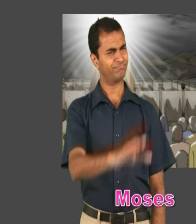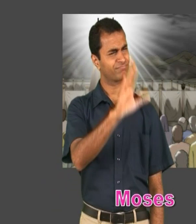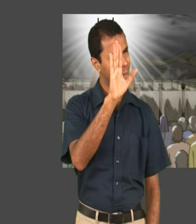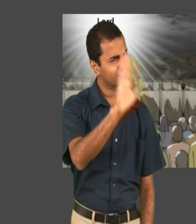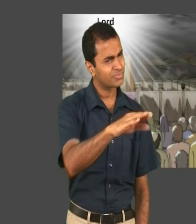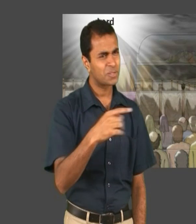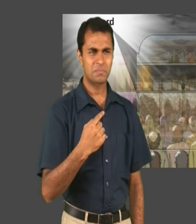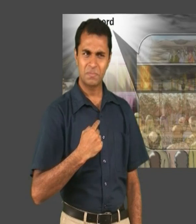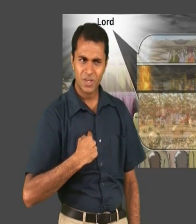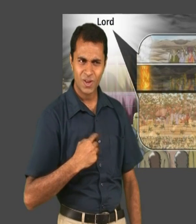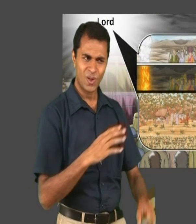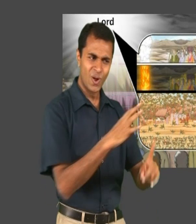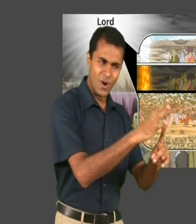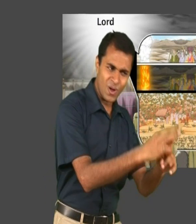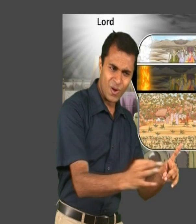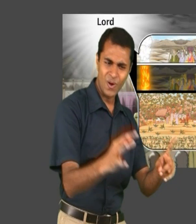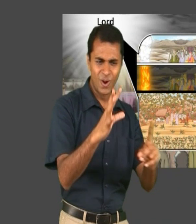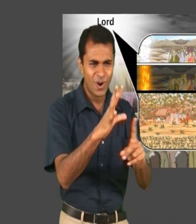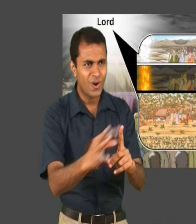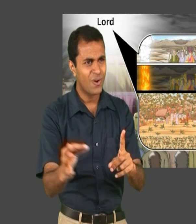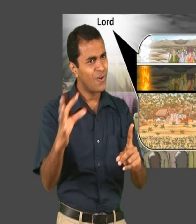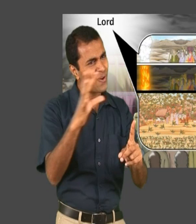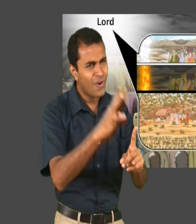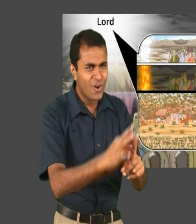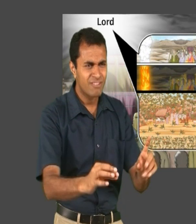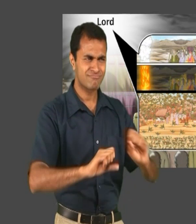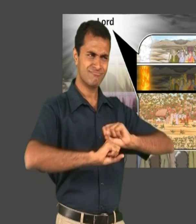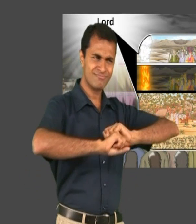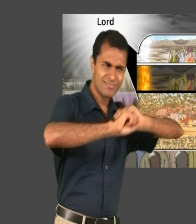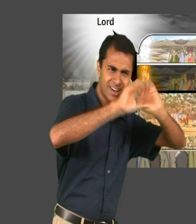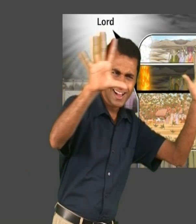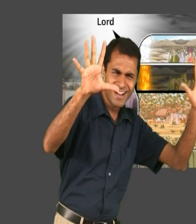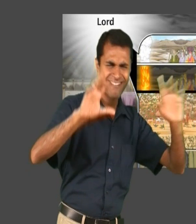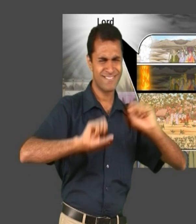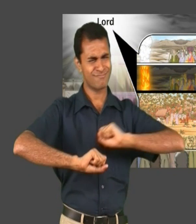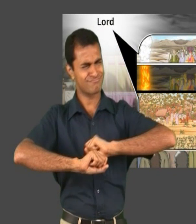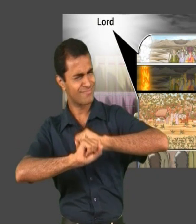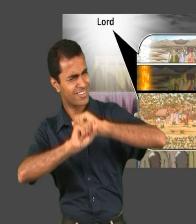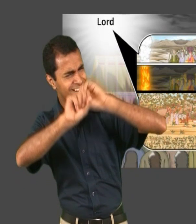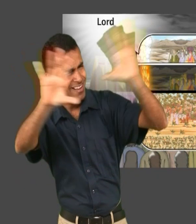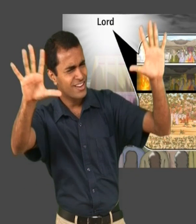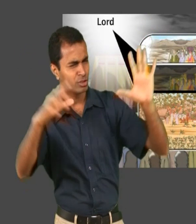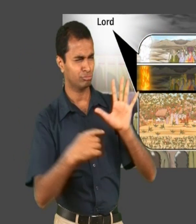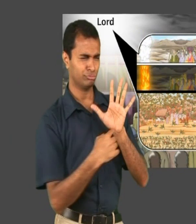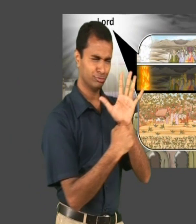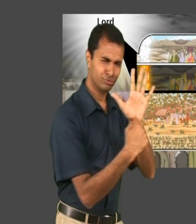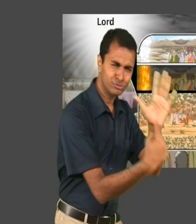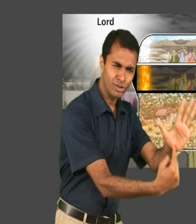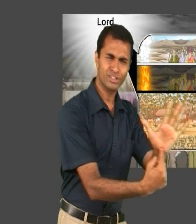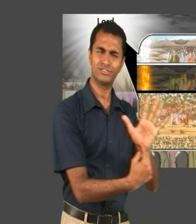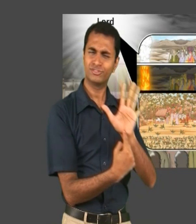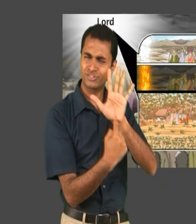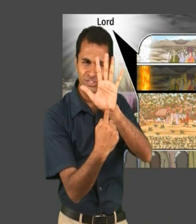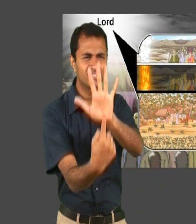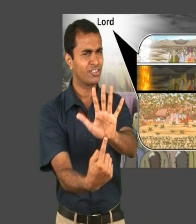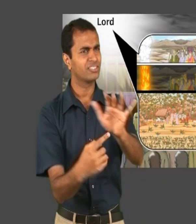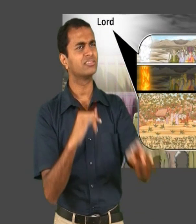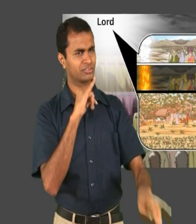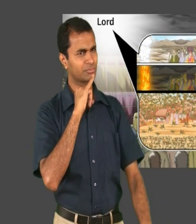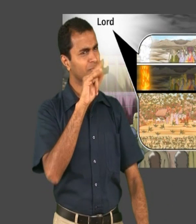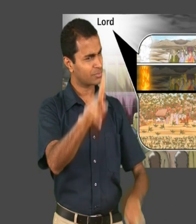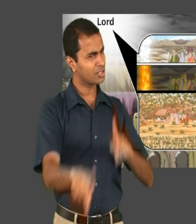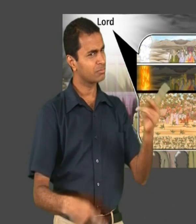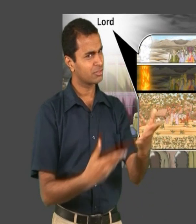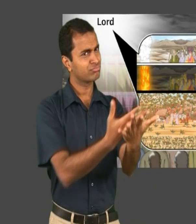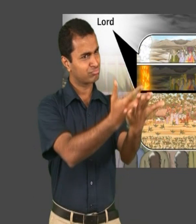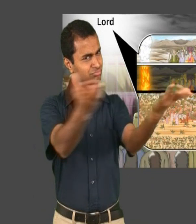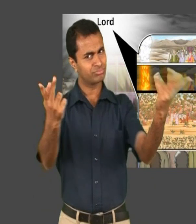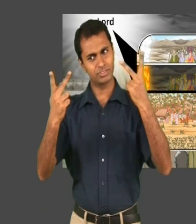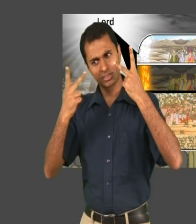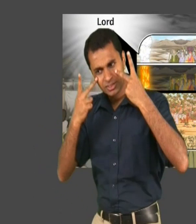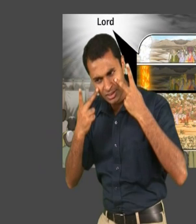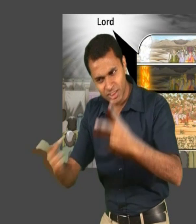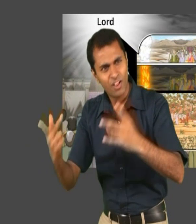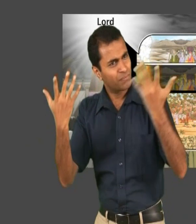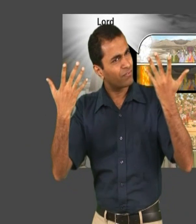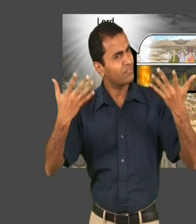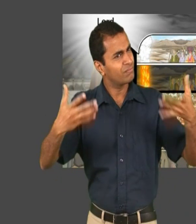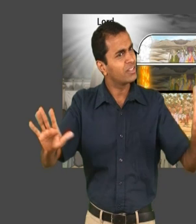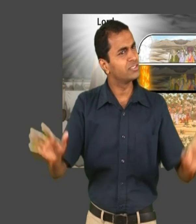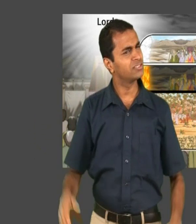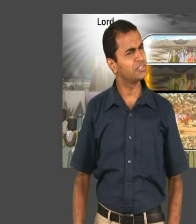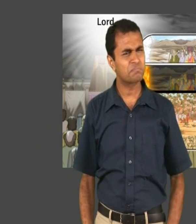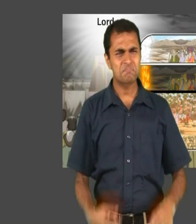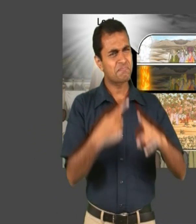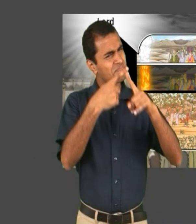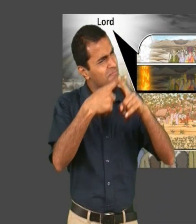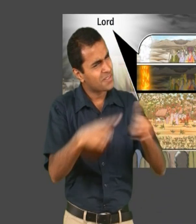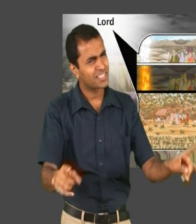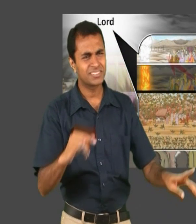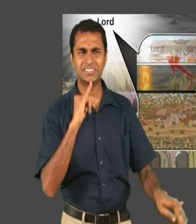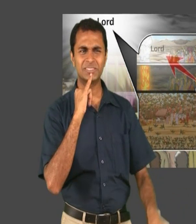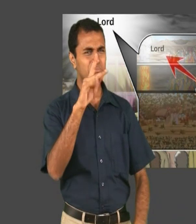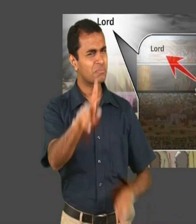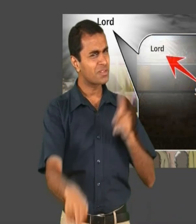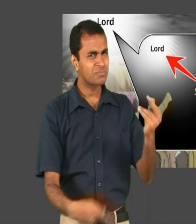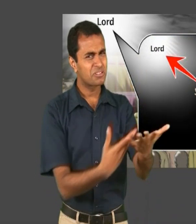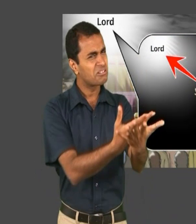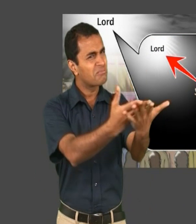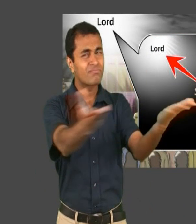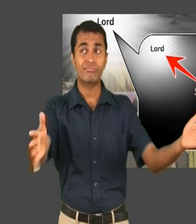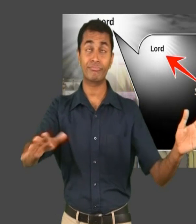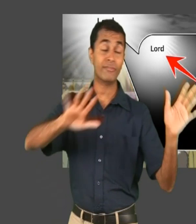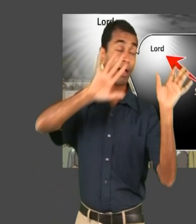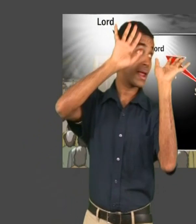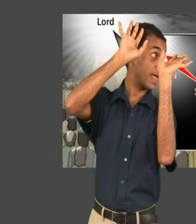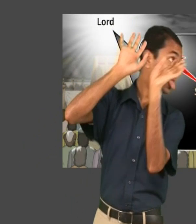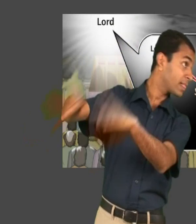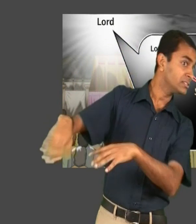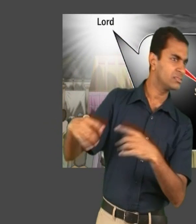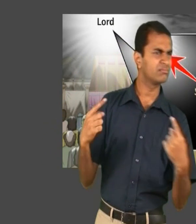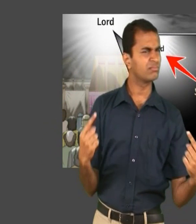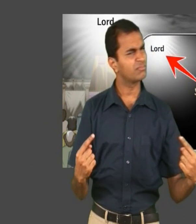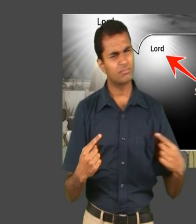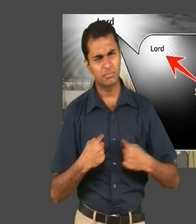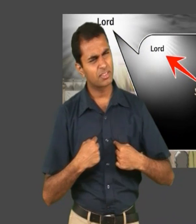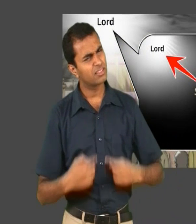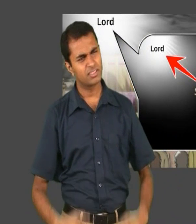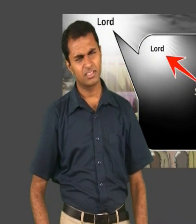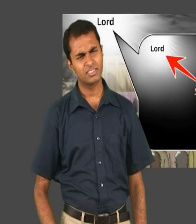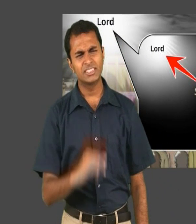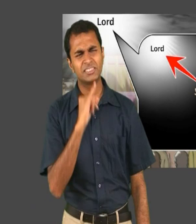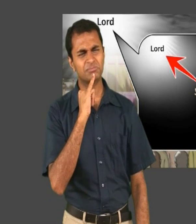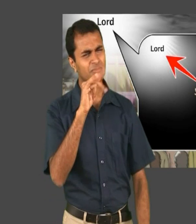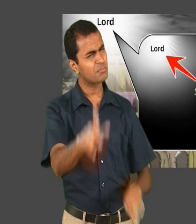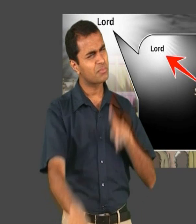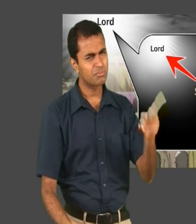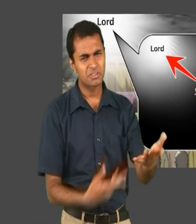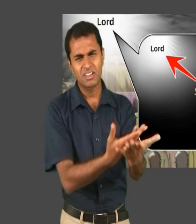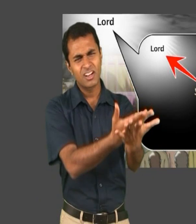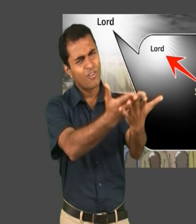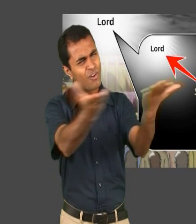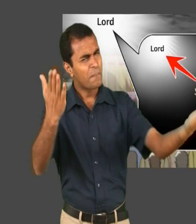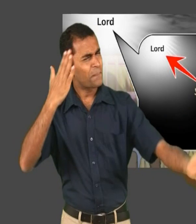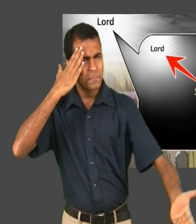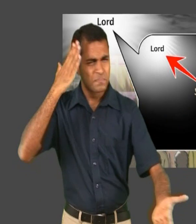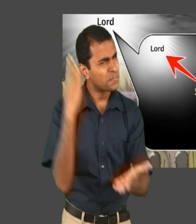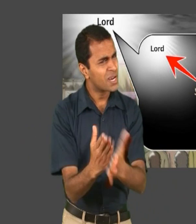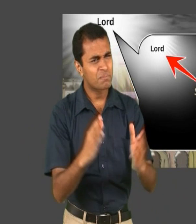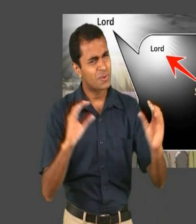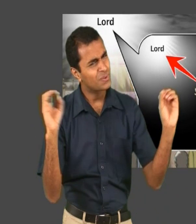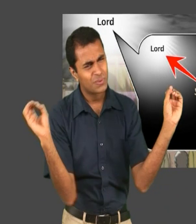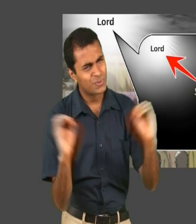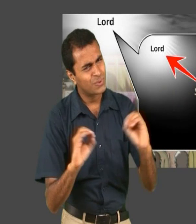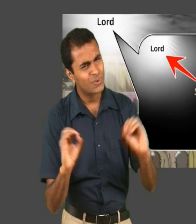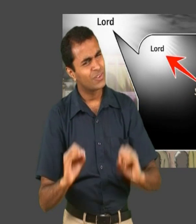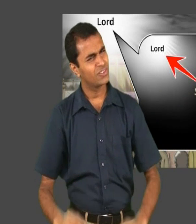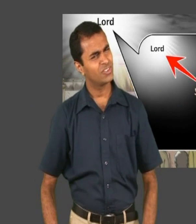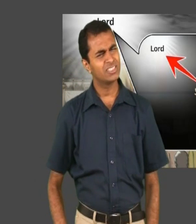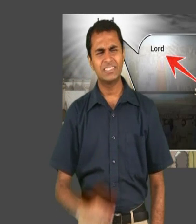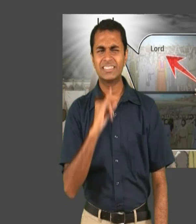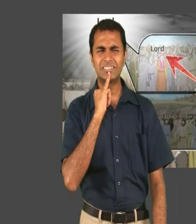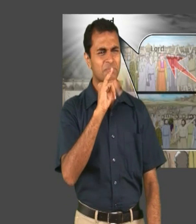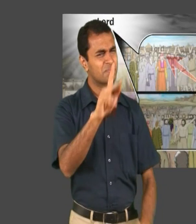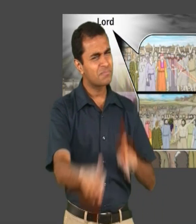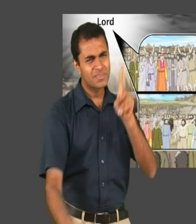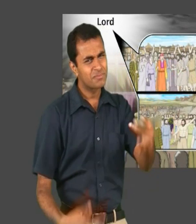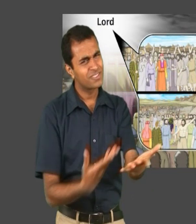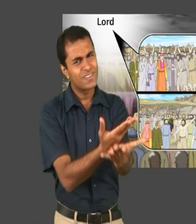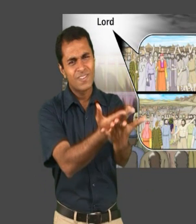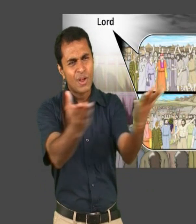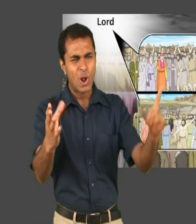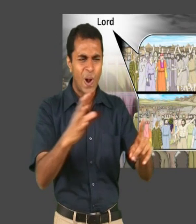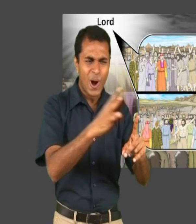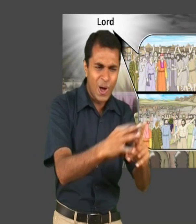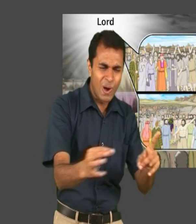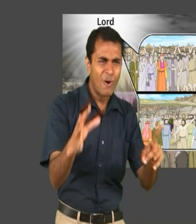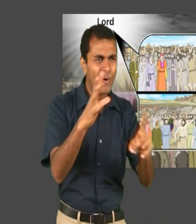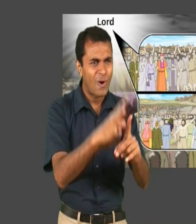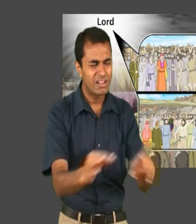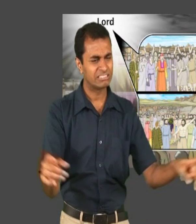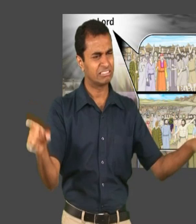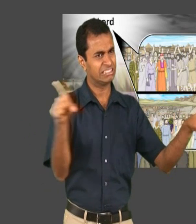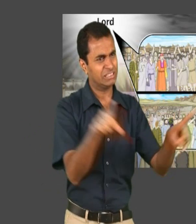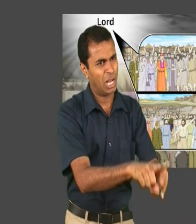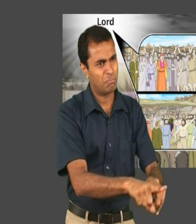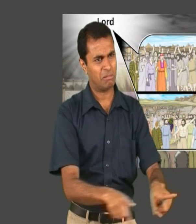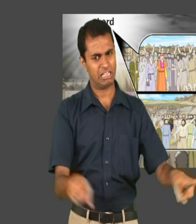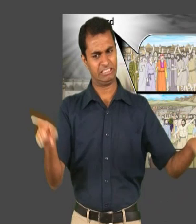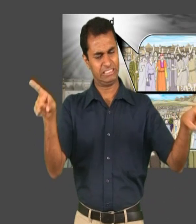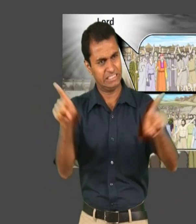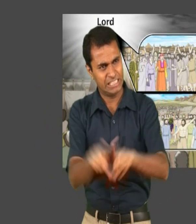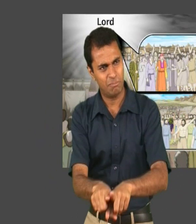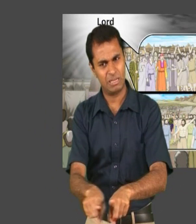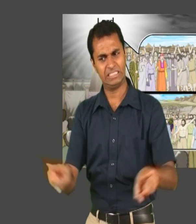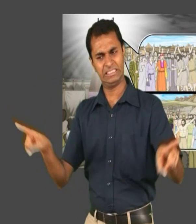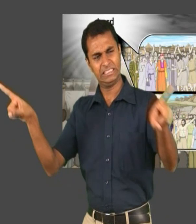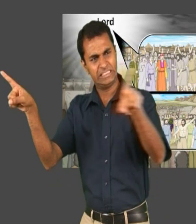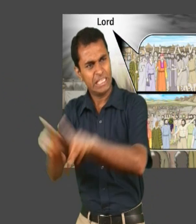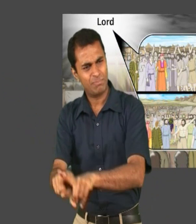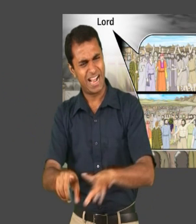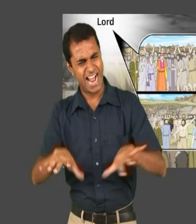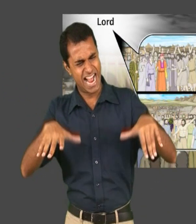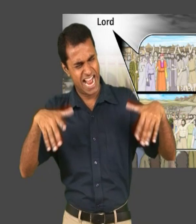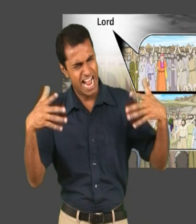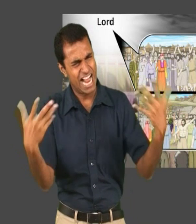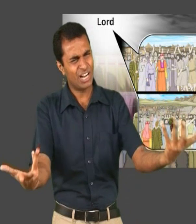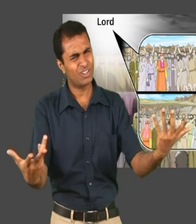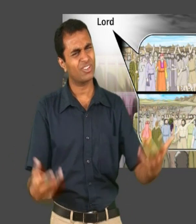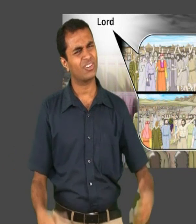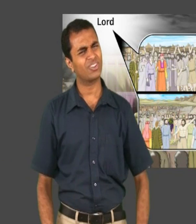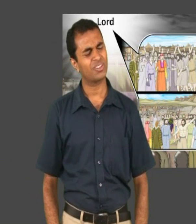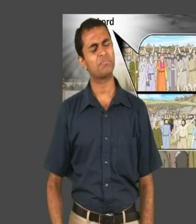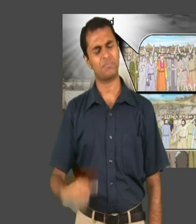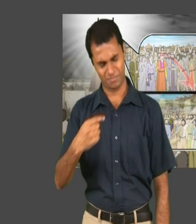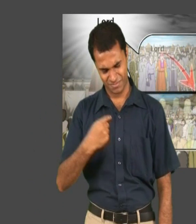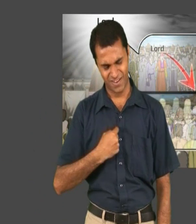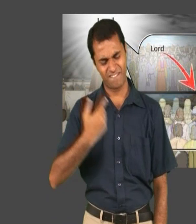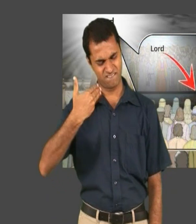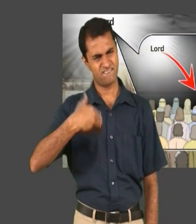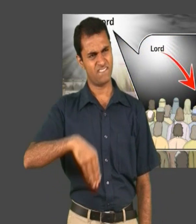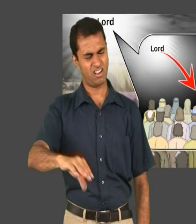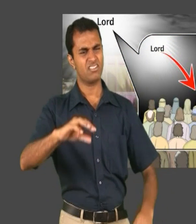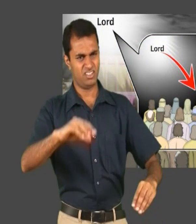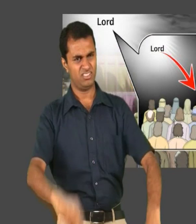How long will they refuse to believe in Me, despite all the signs I have performed among them?